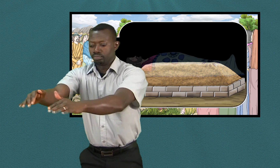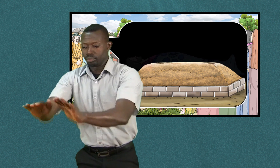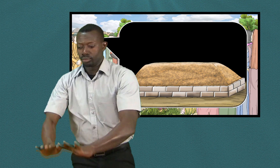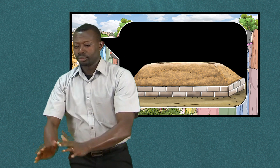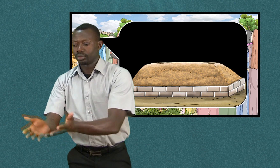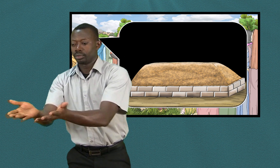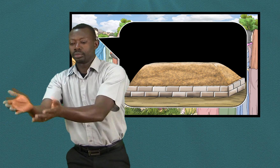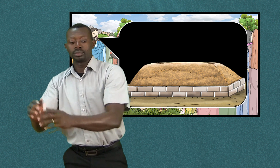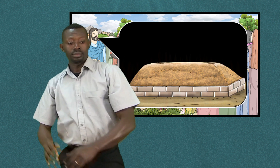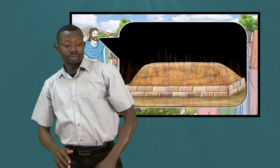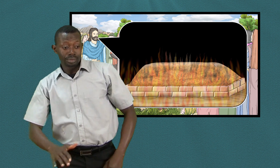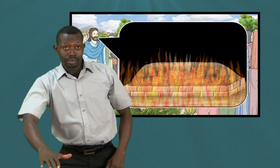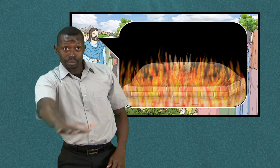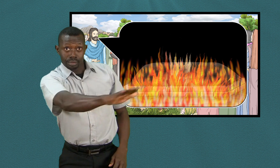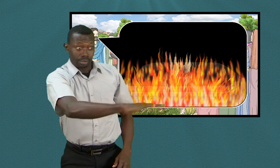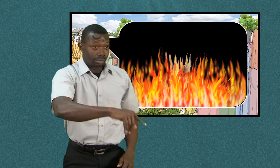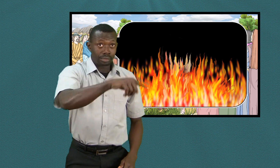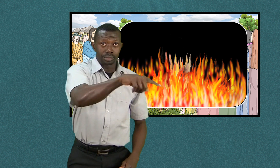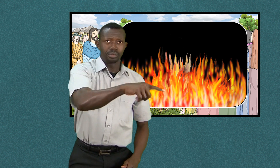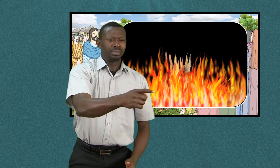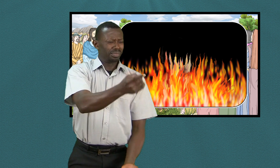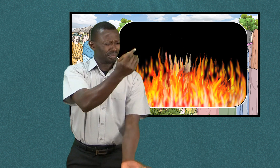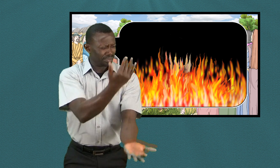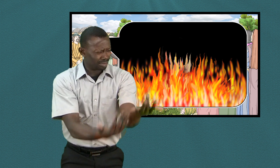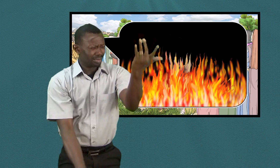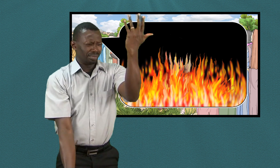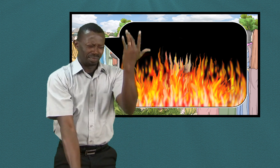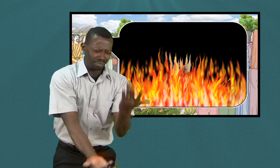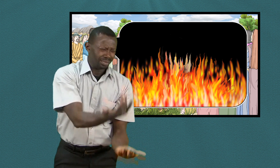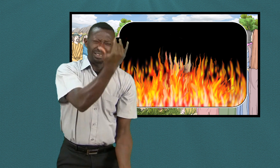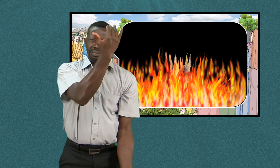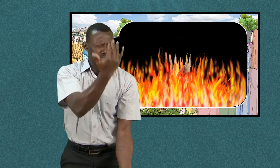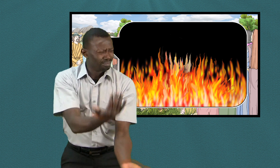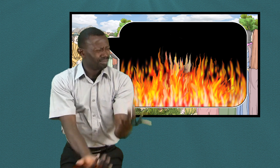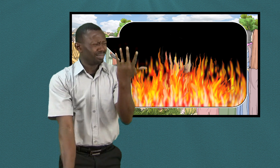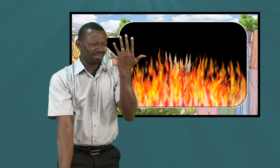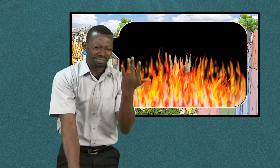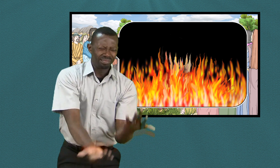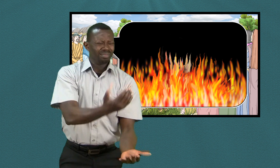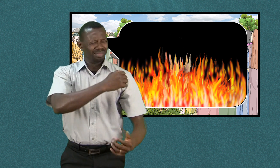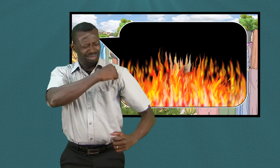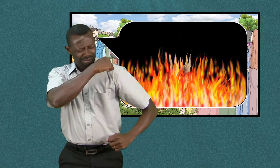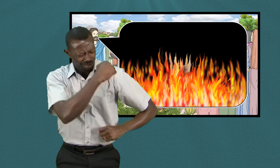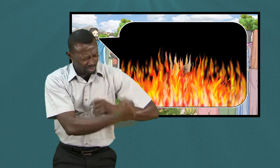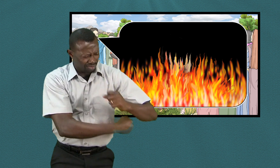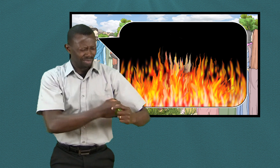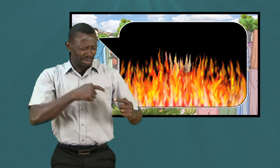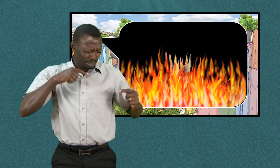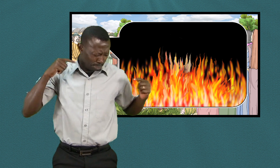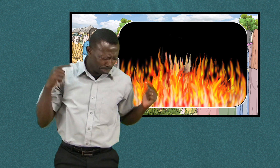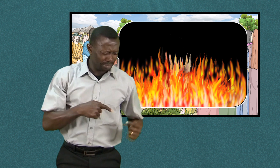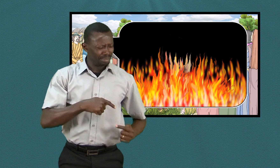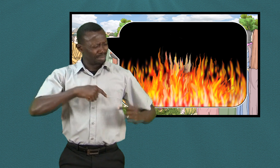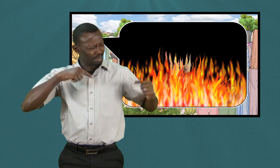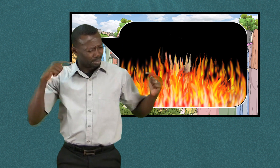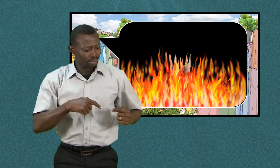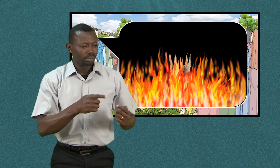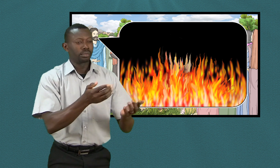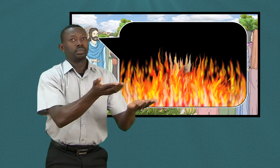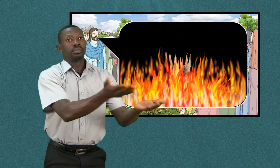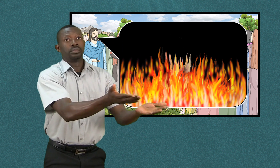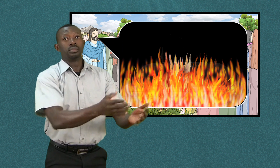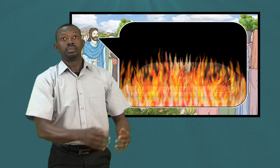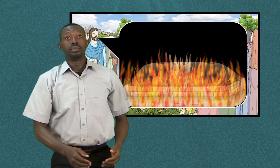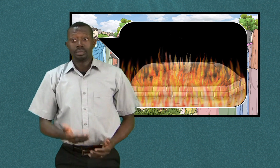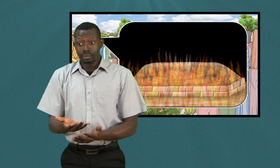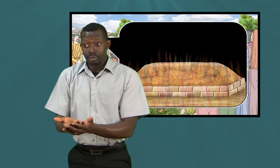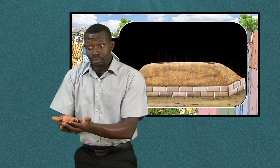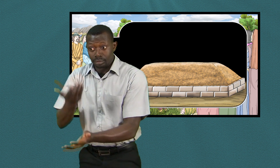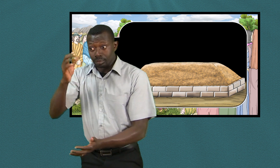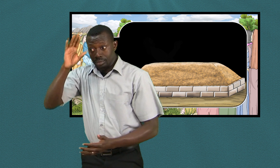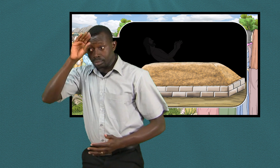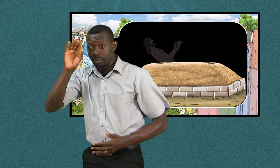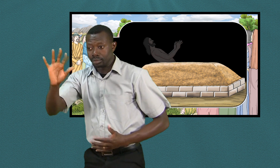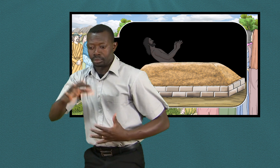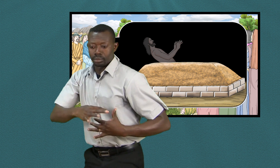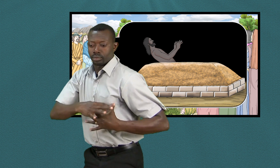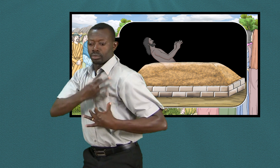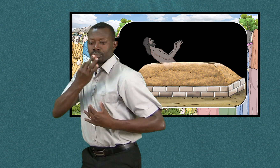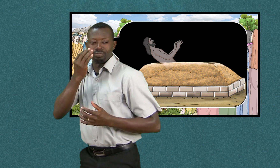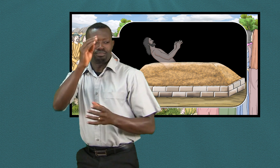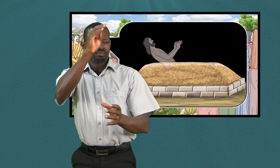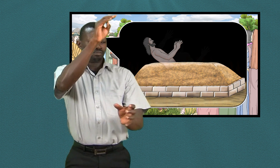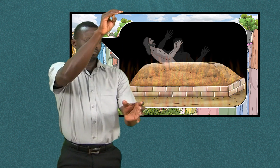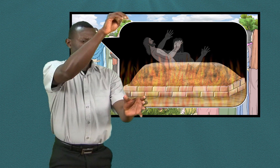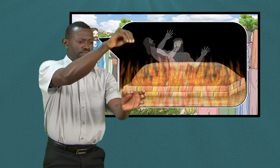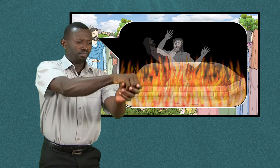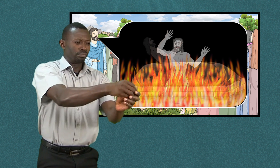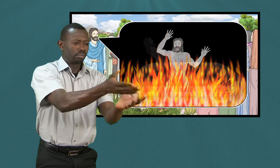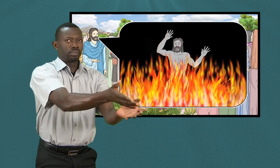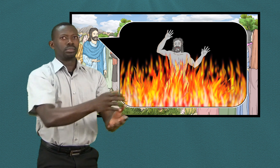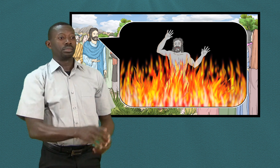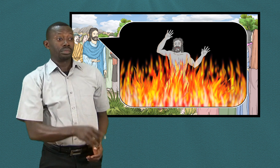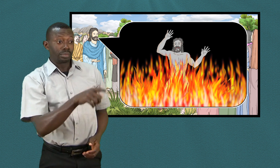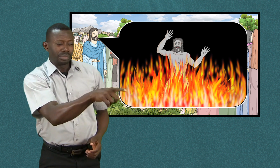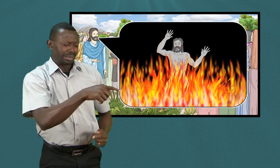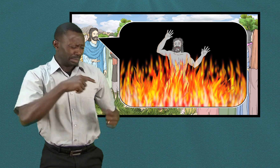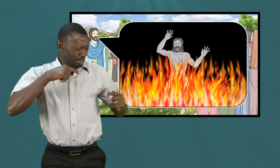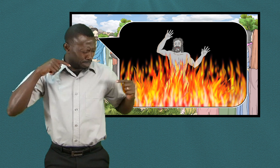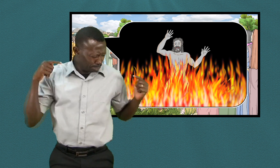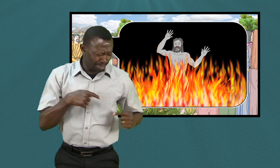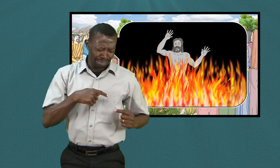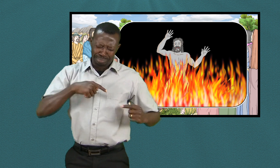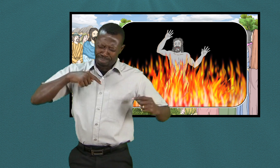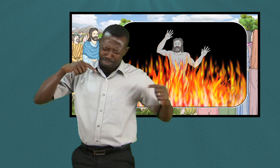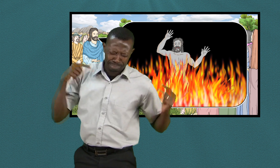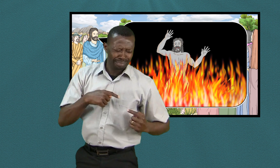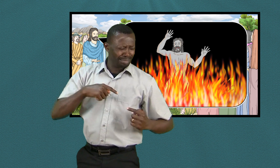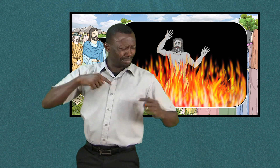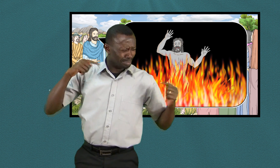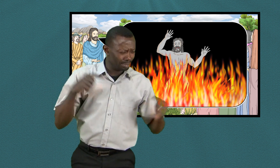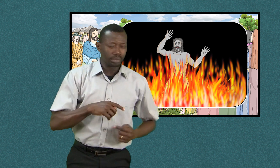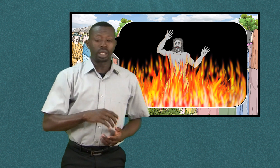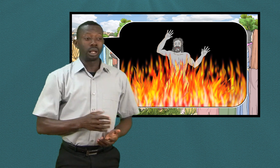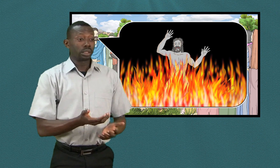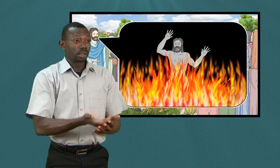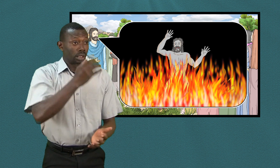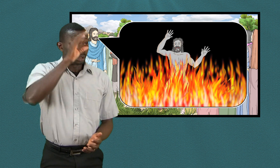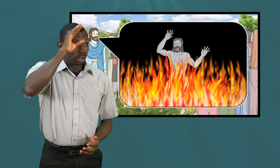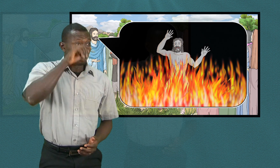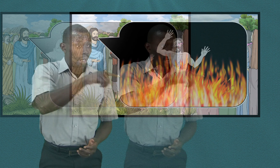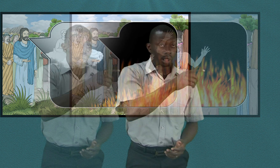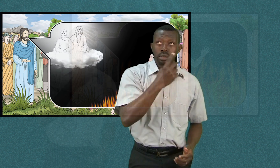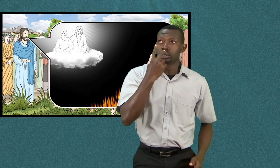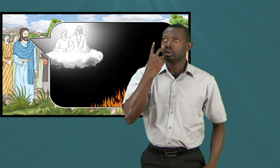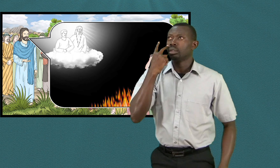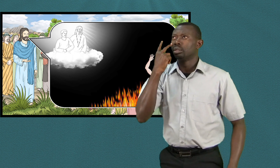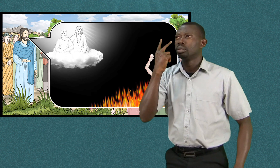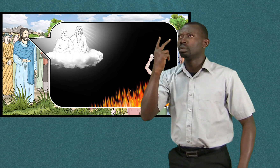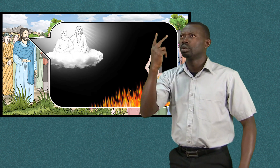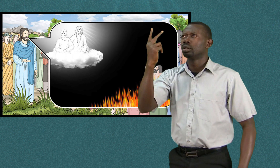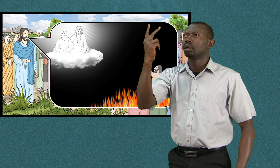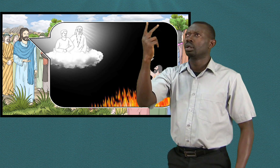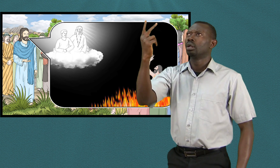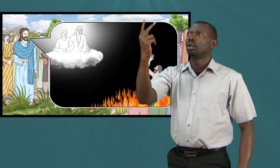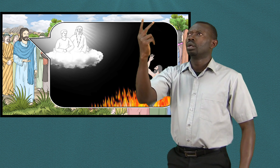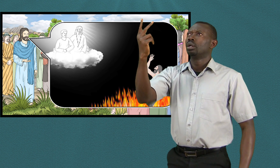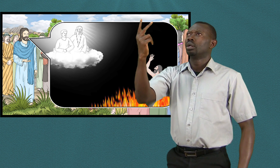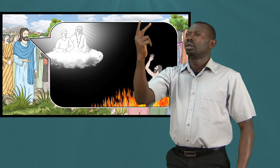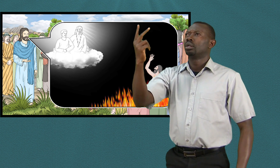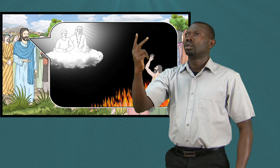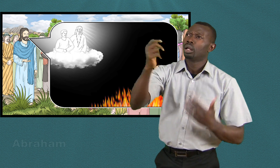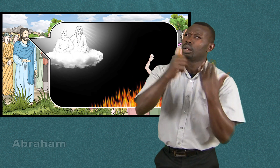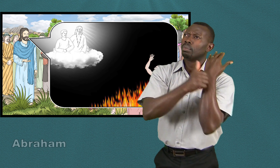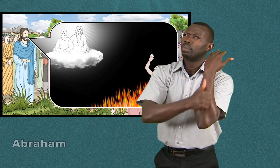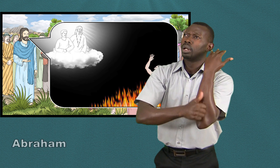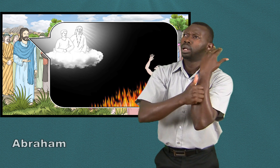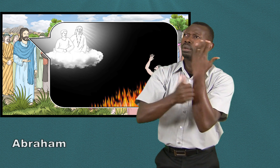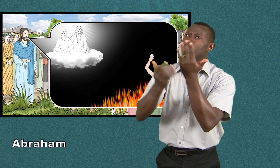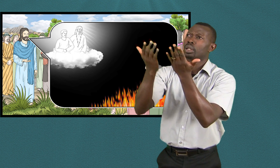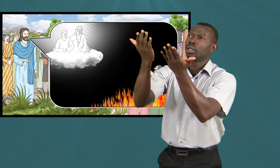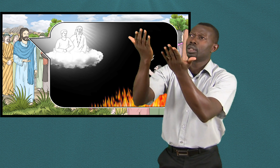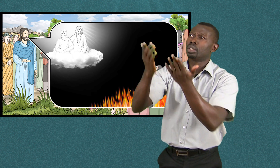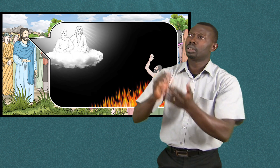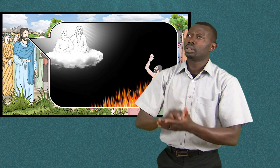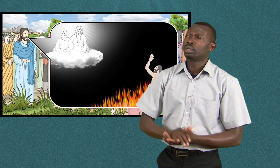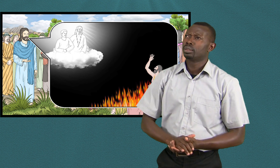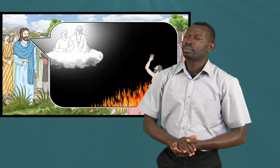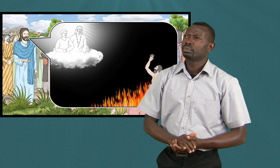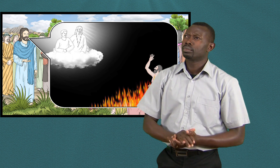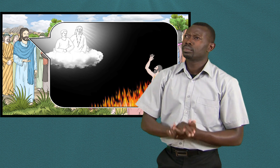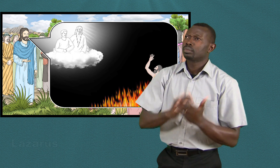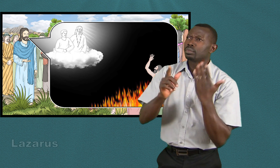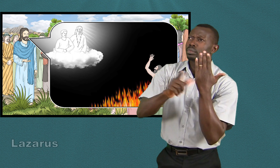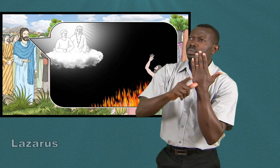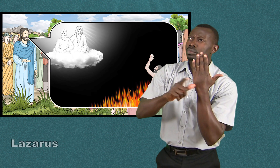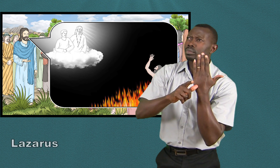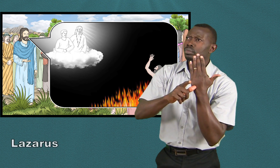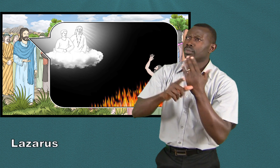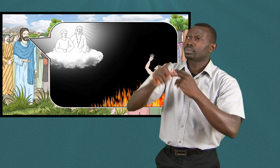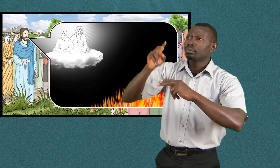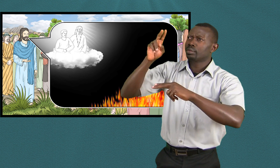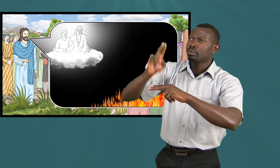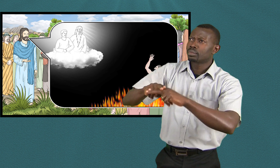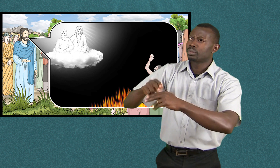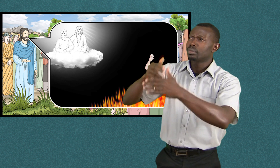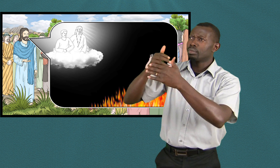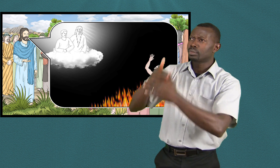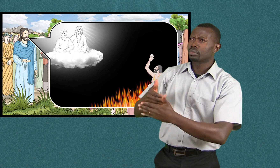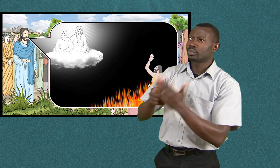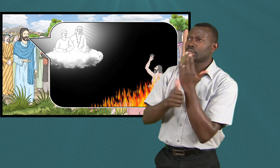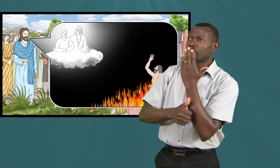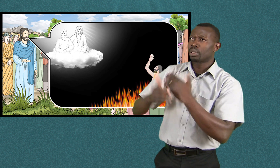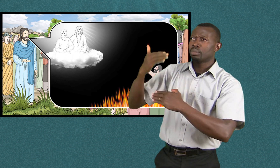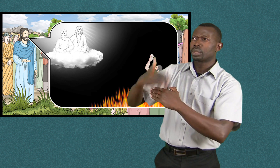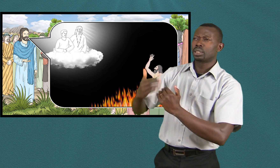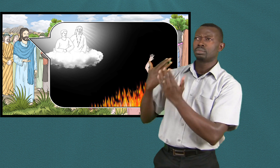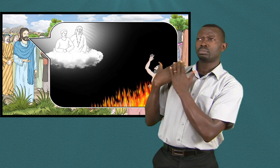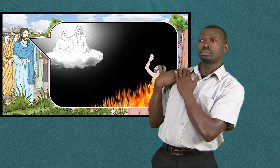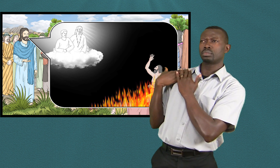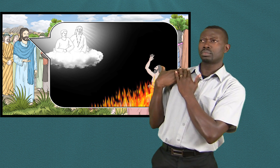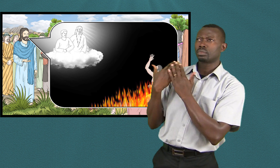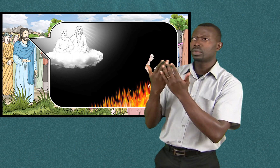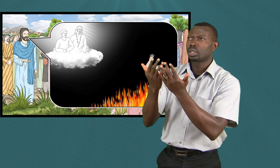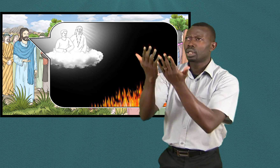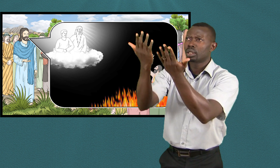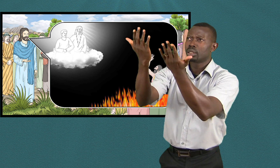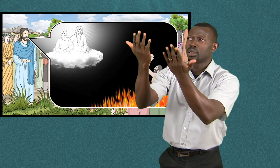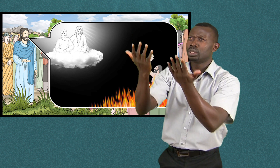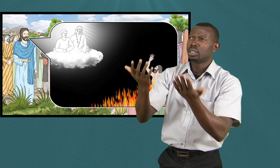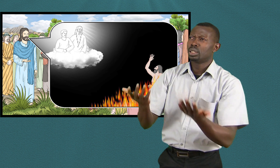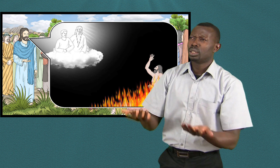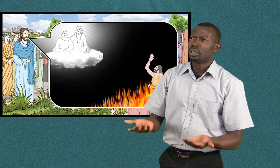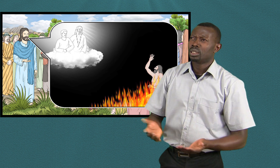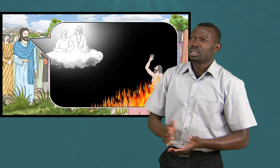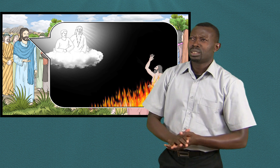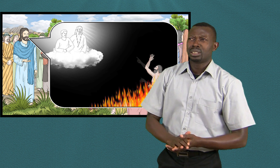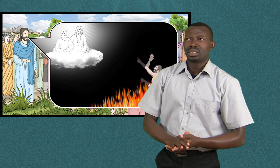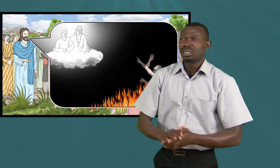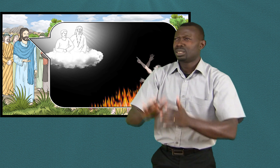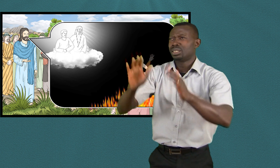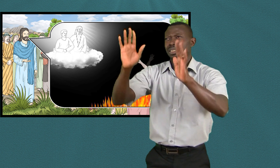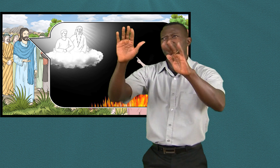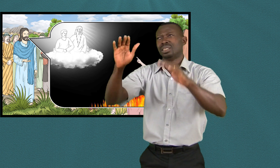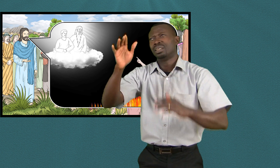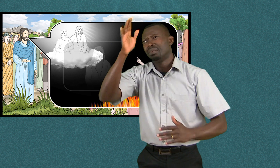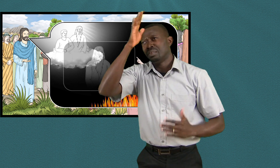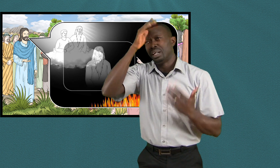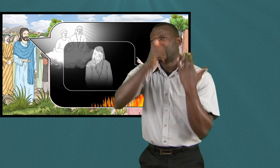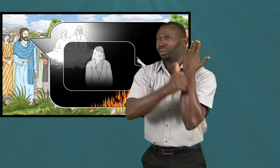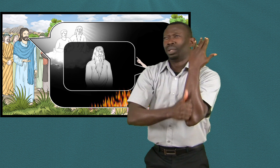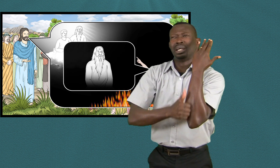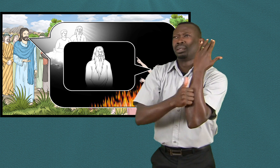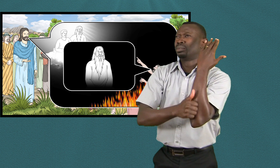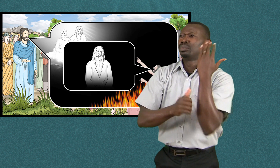In Hades, where he was in torment, he looked up and saw Abraham from afar, with Lazarus by his side.